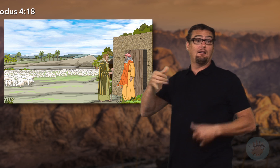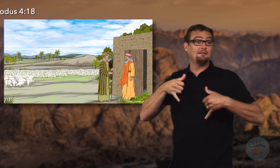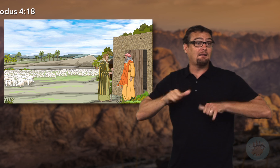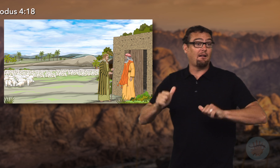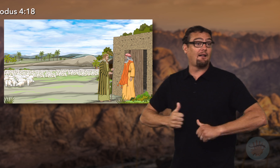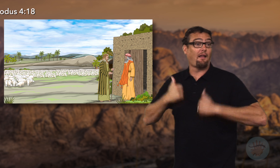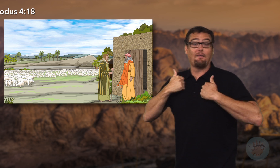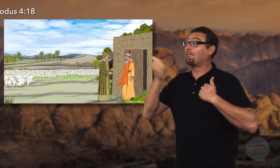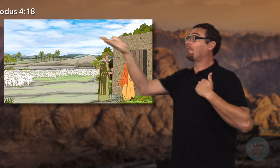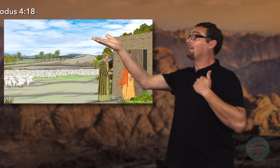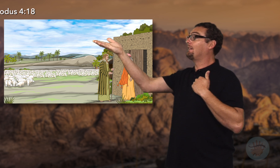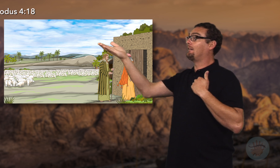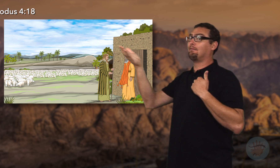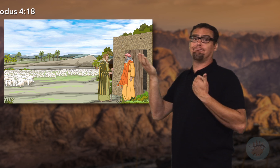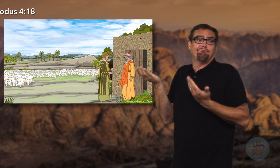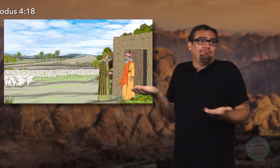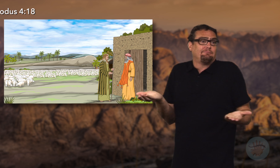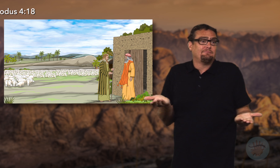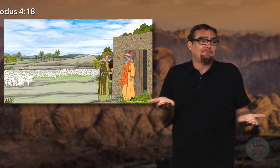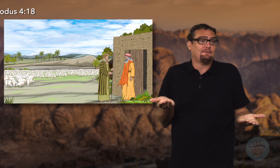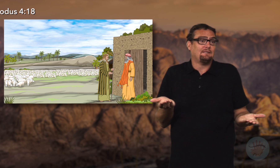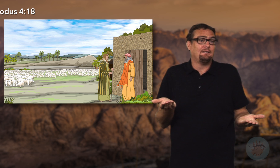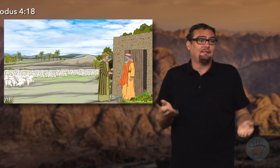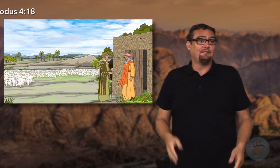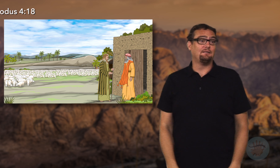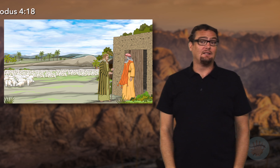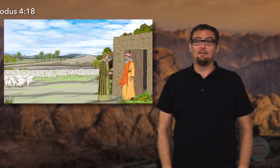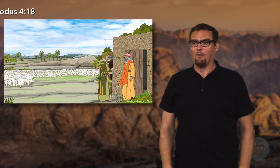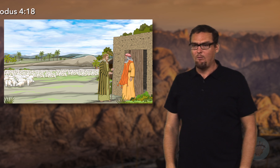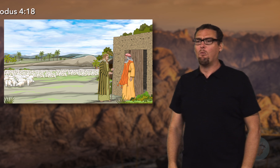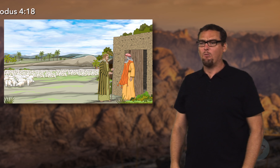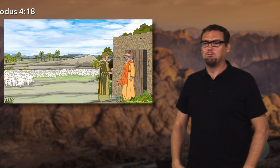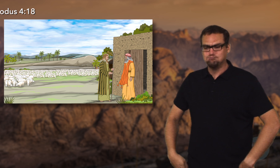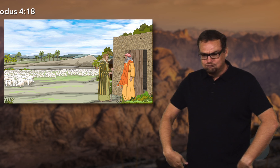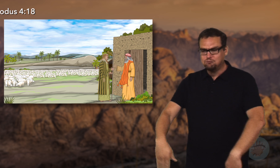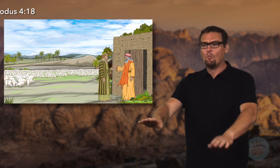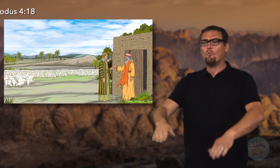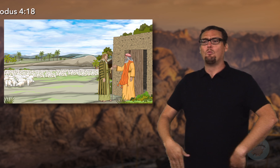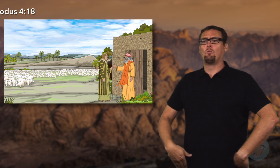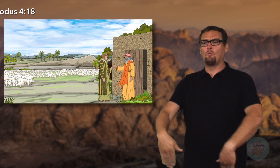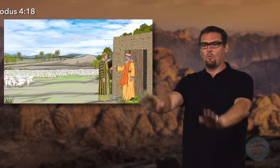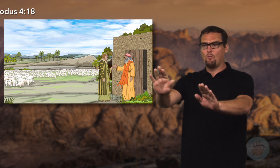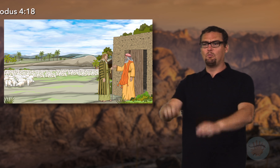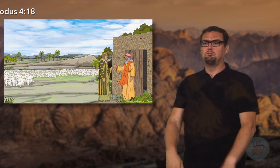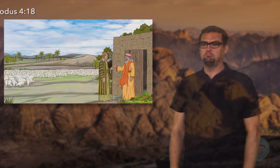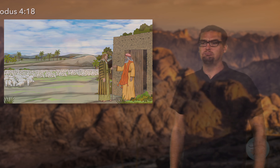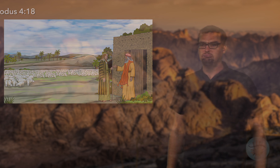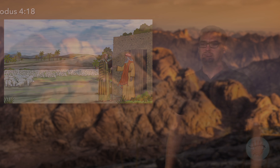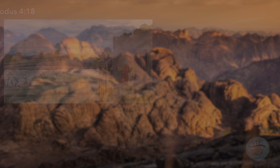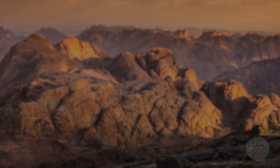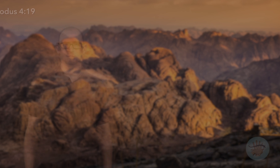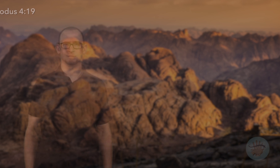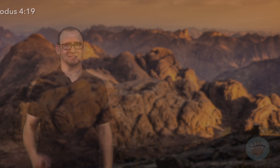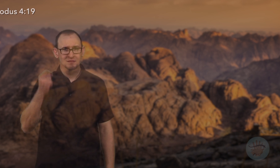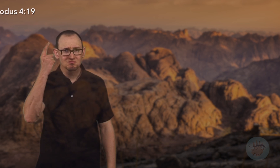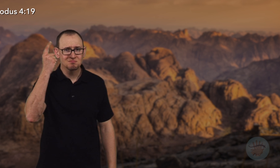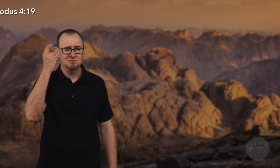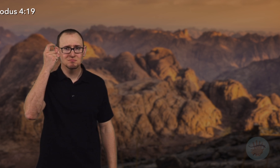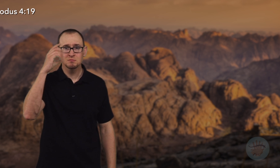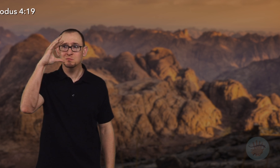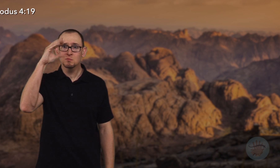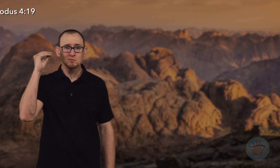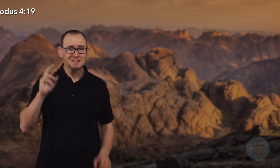“Go in peace,” Jethro replied.